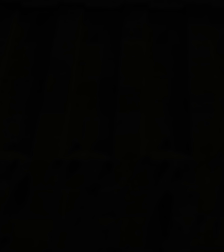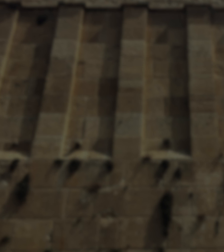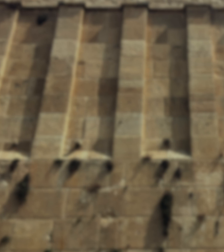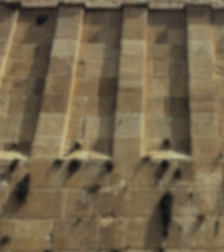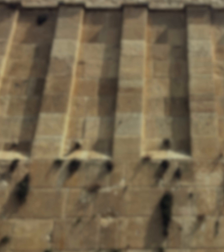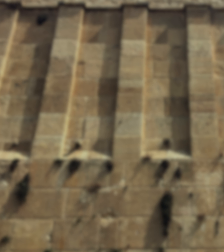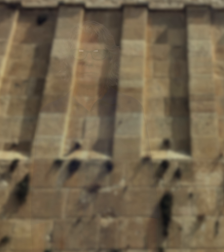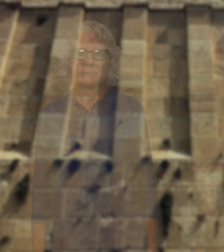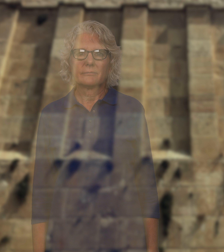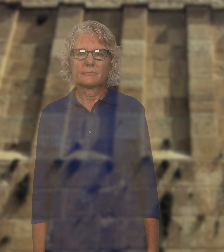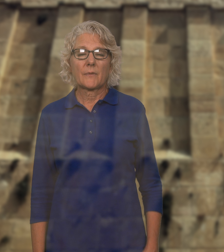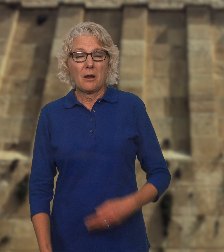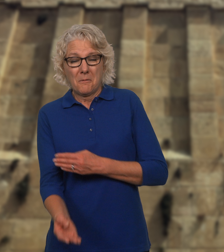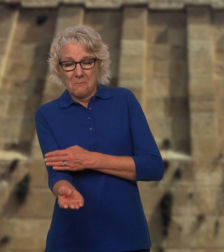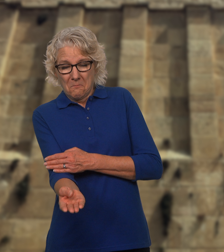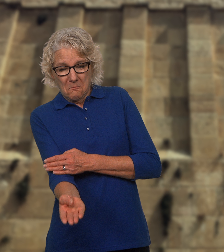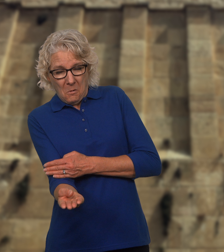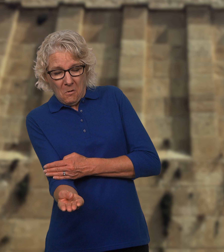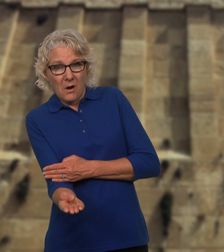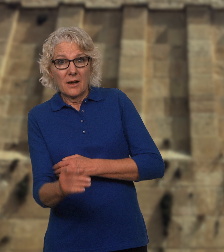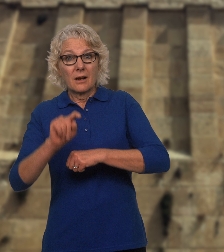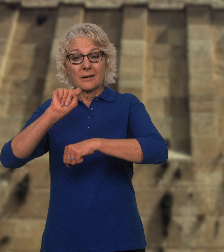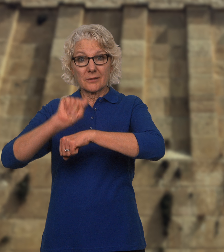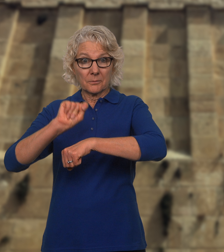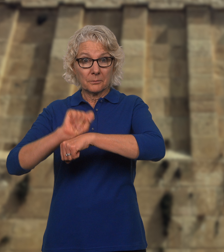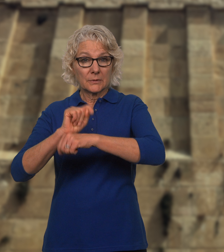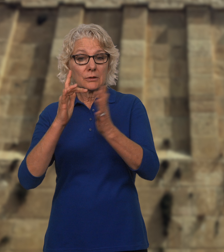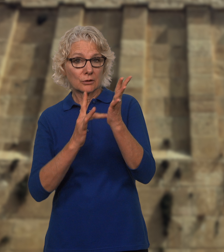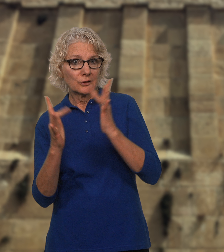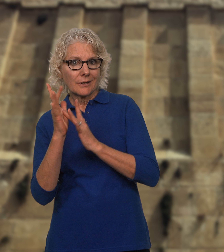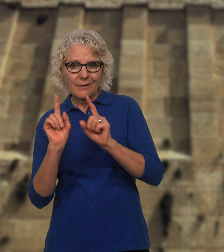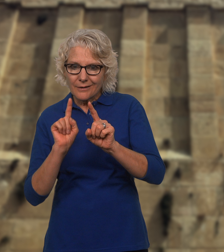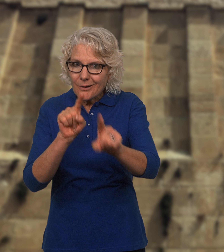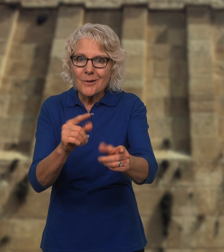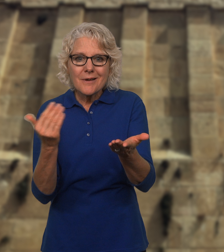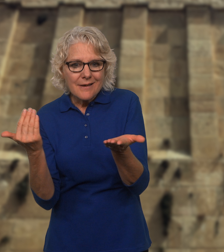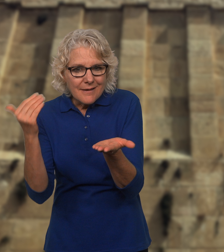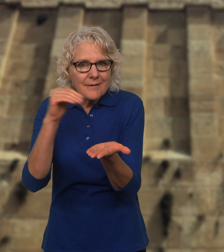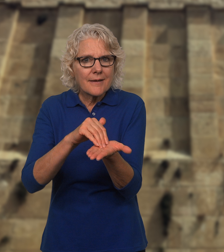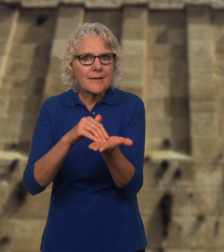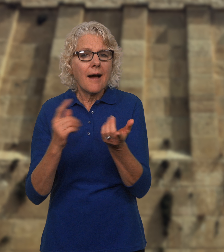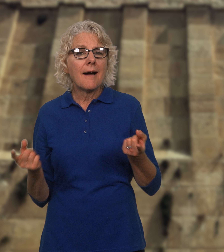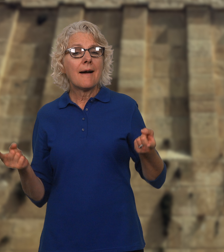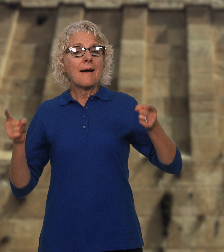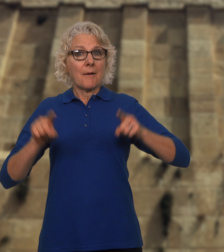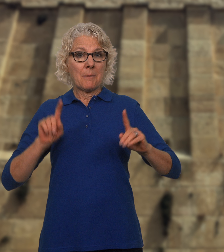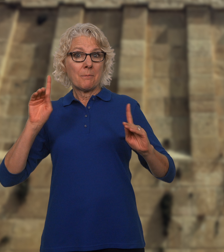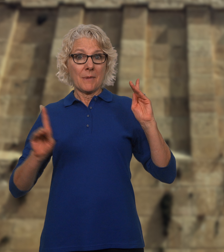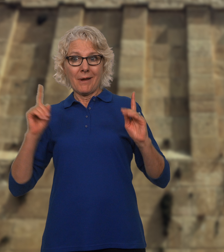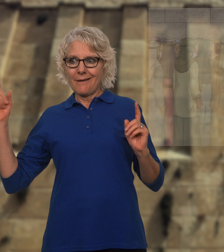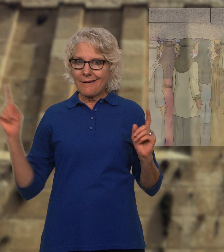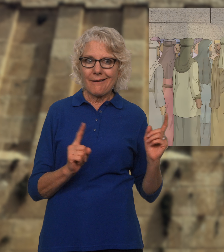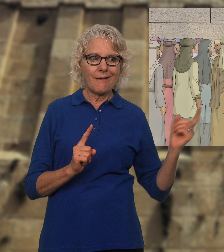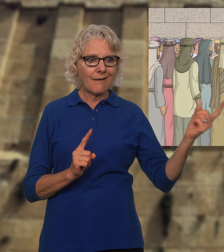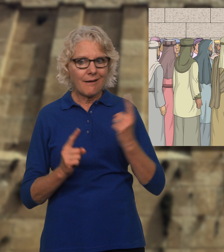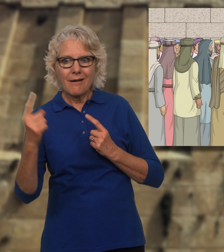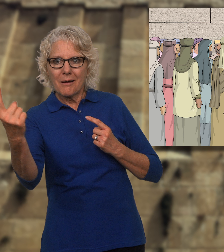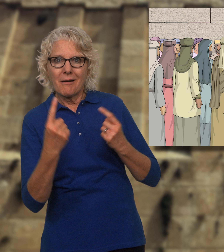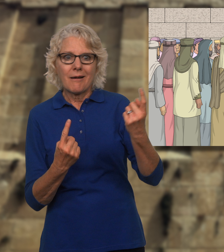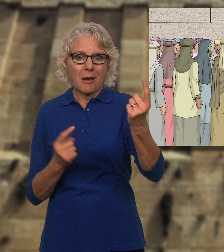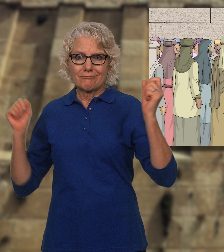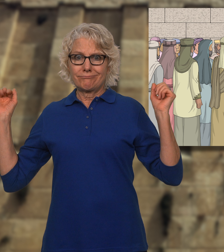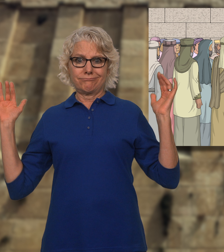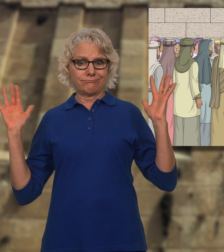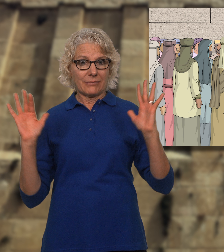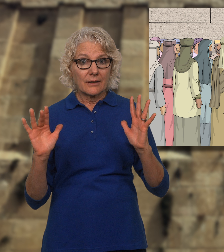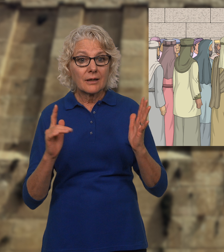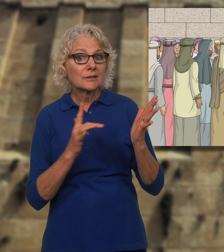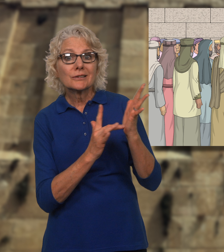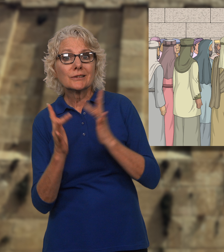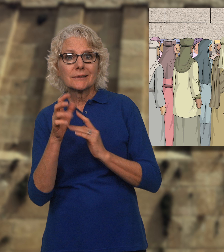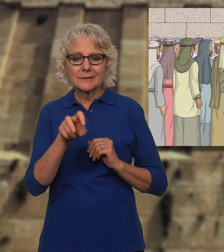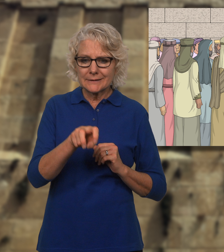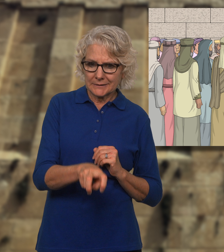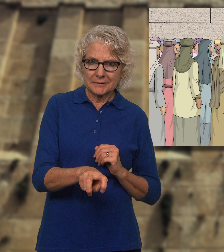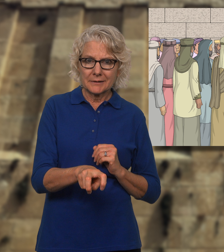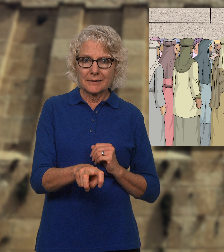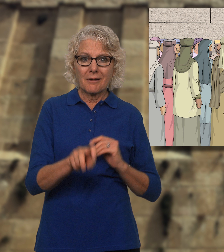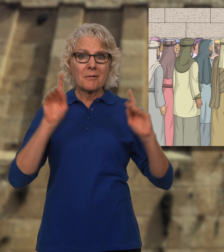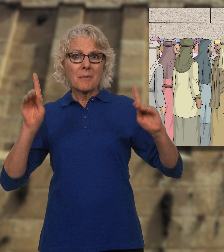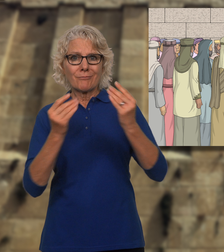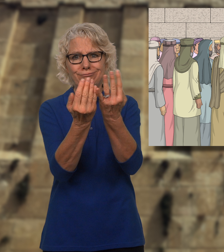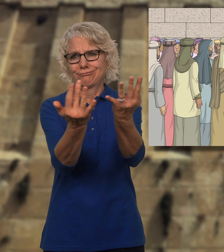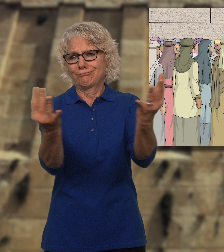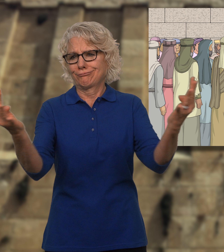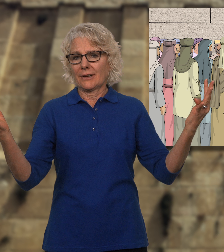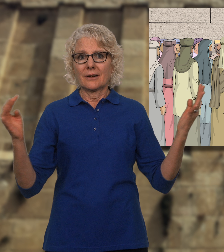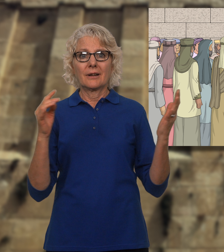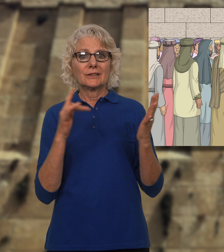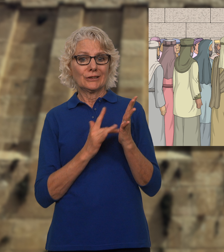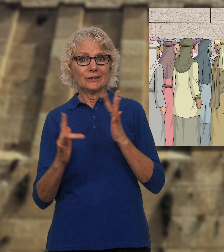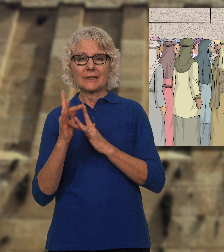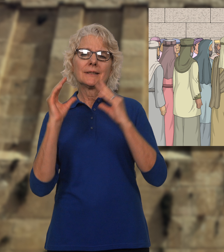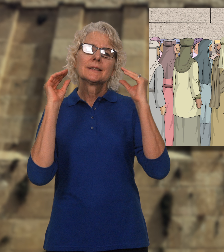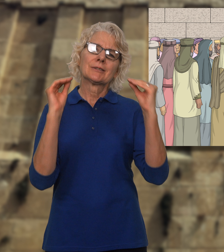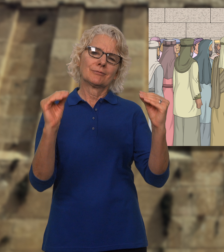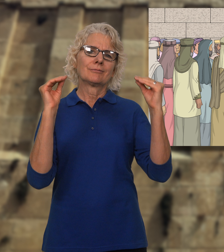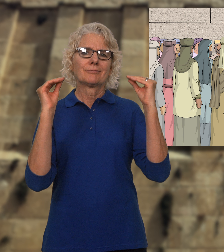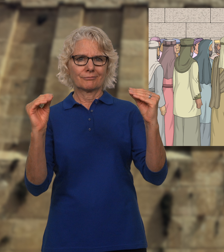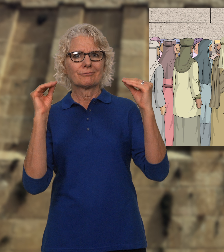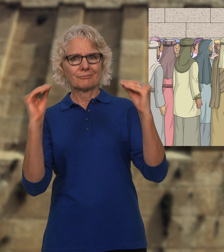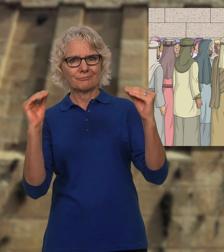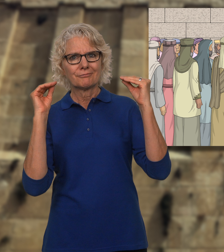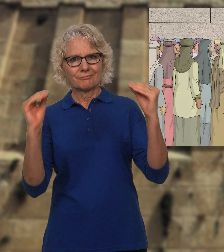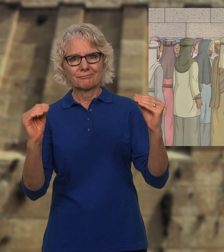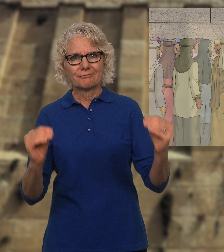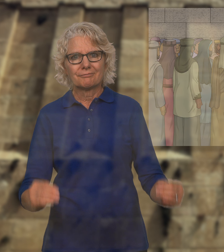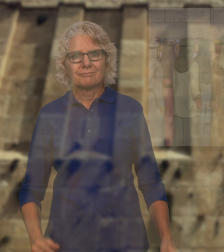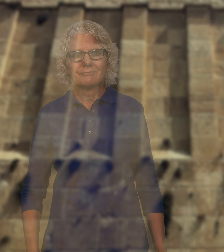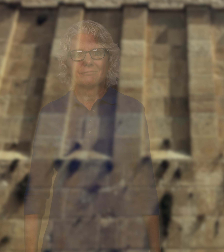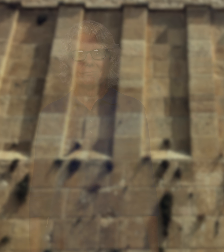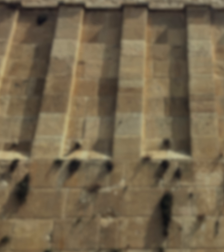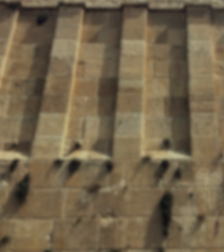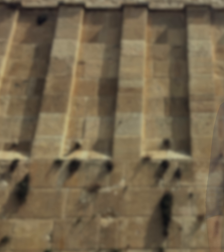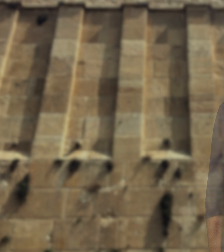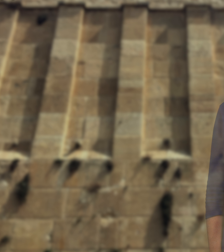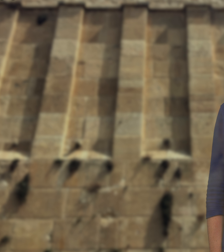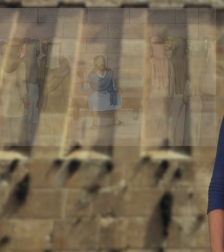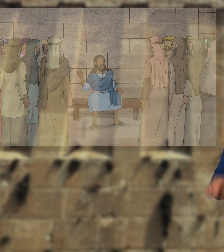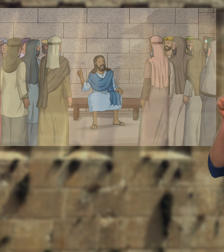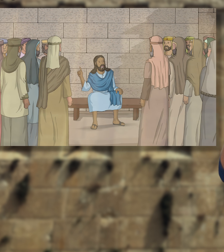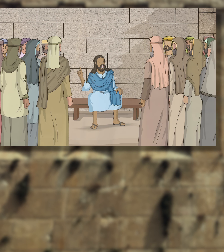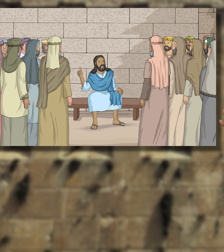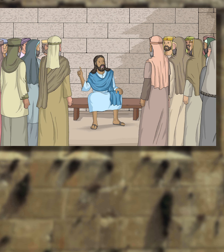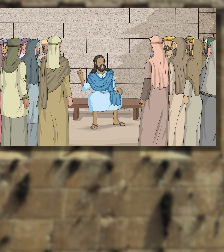Early in the morning He went back into the temple courts. All the people came to Him, and He sat down to teach them.